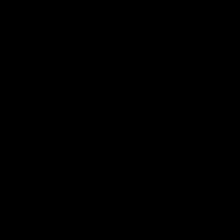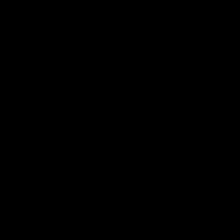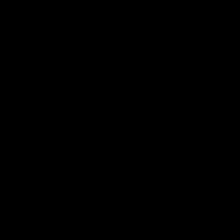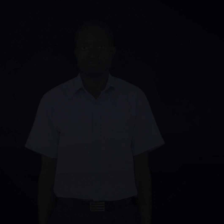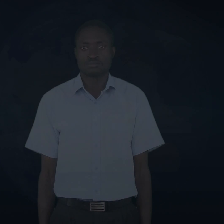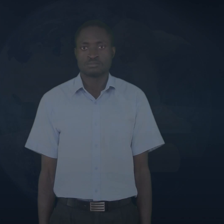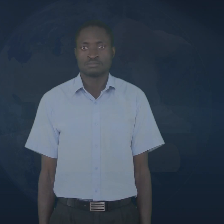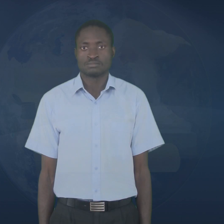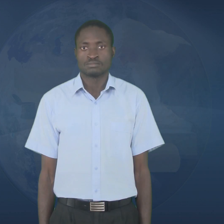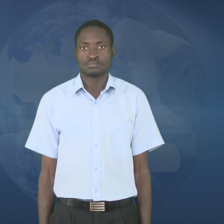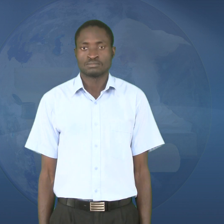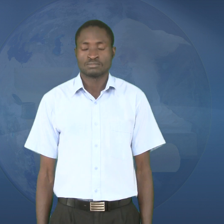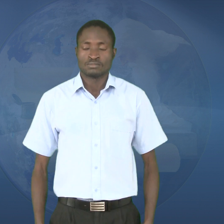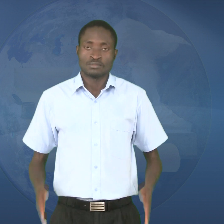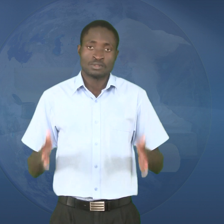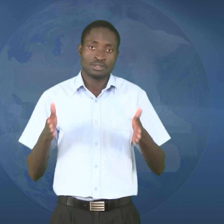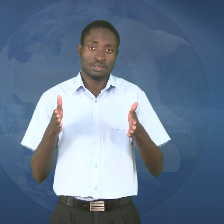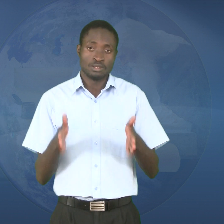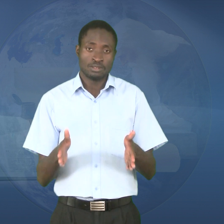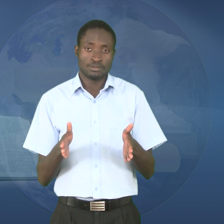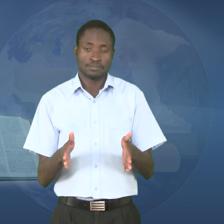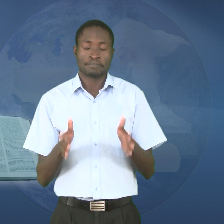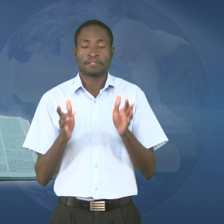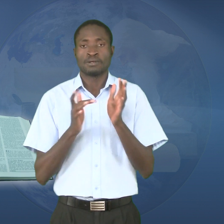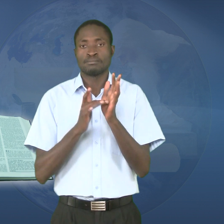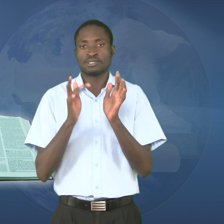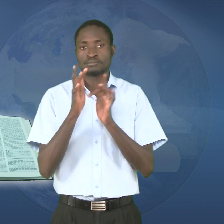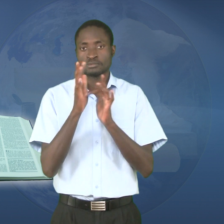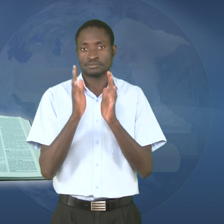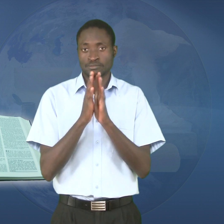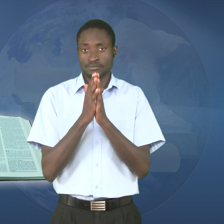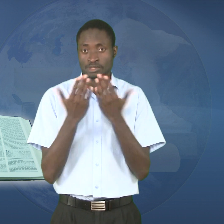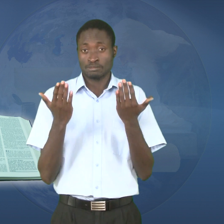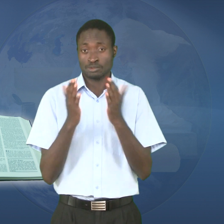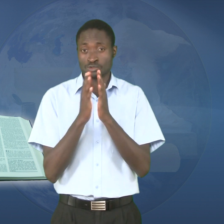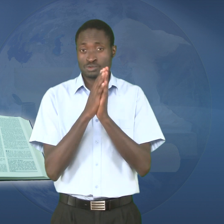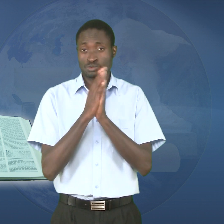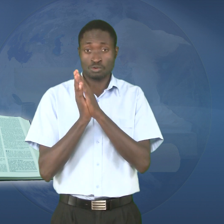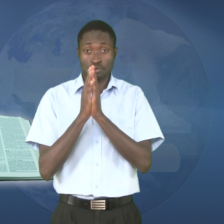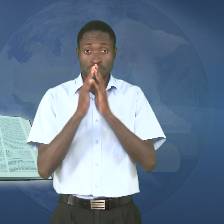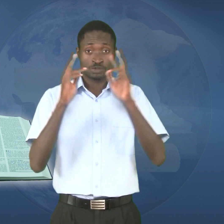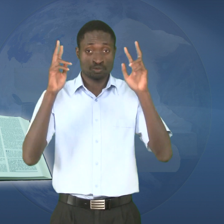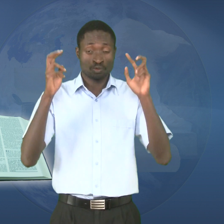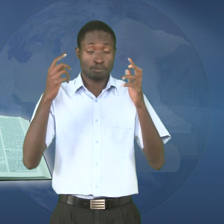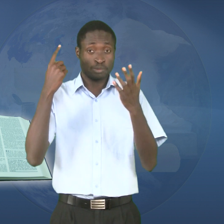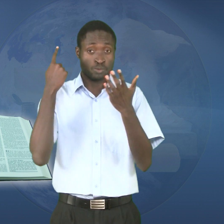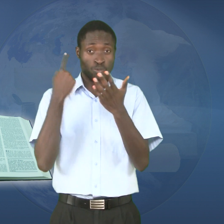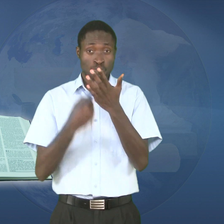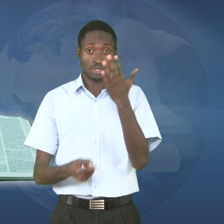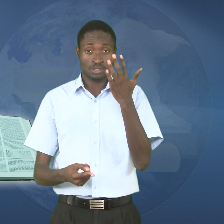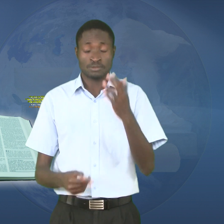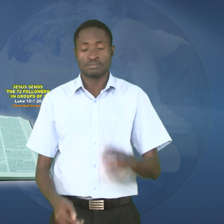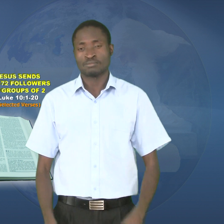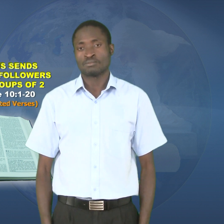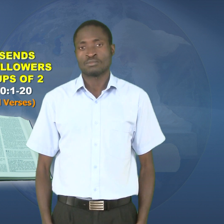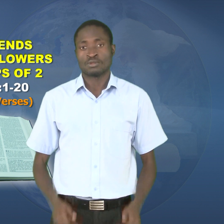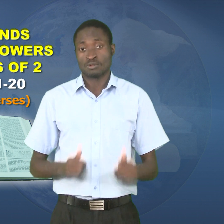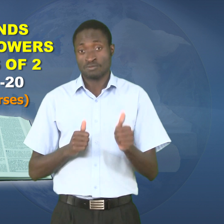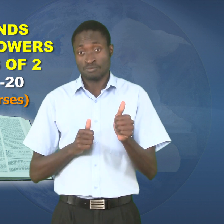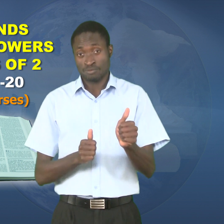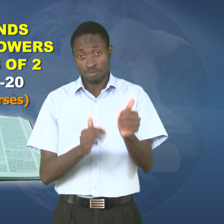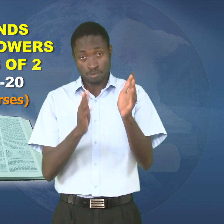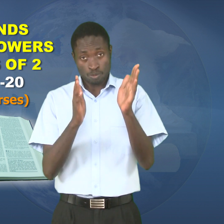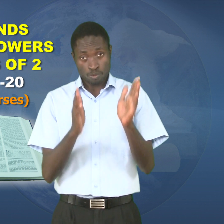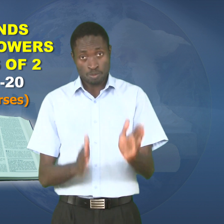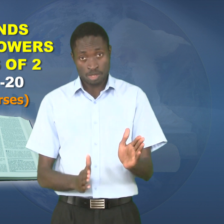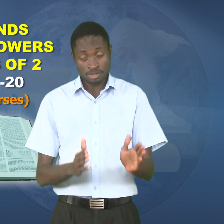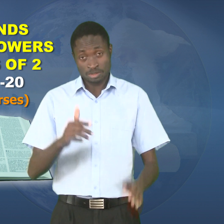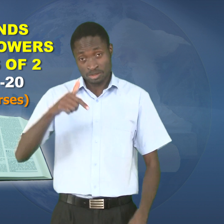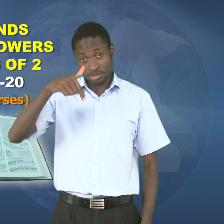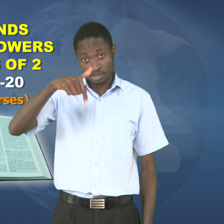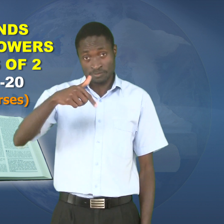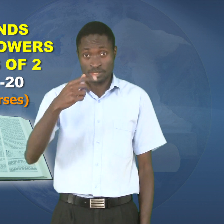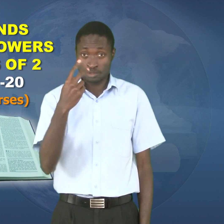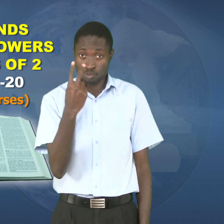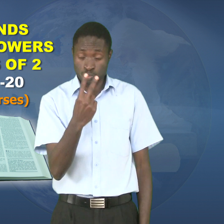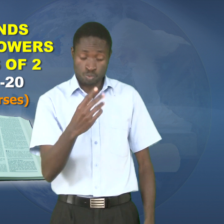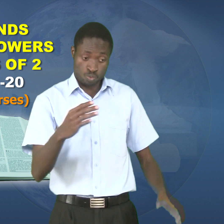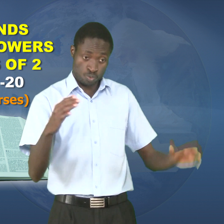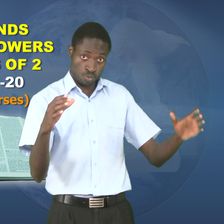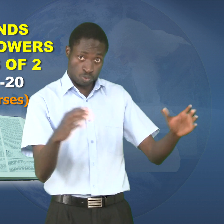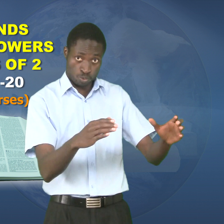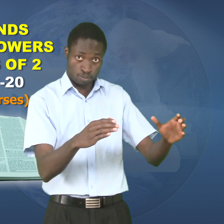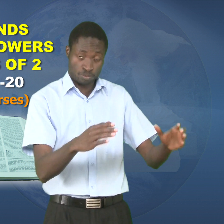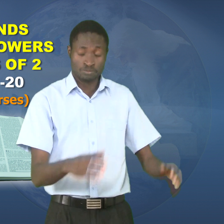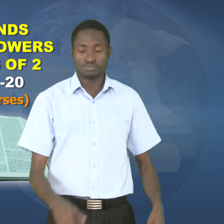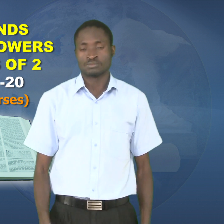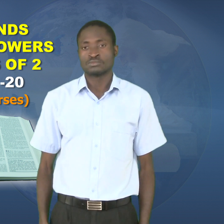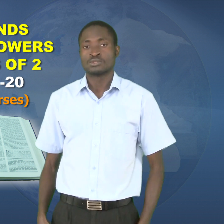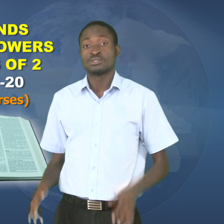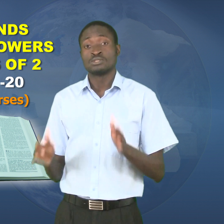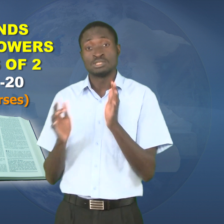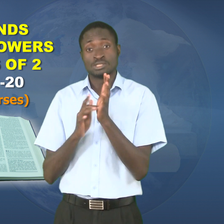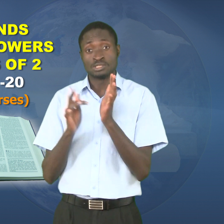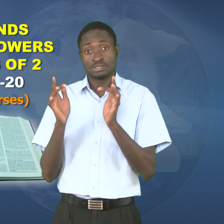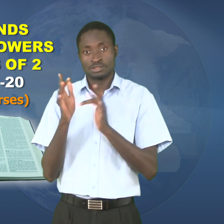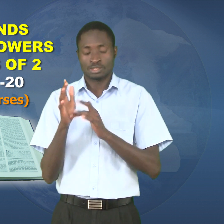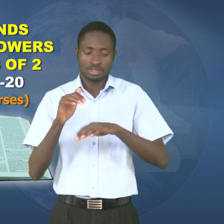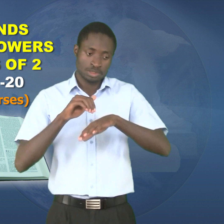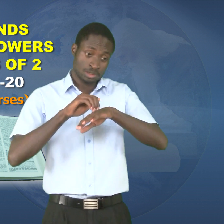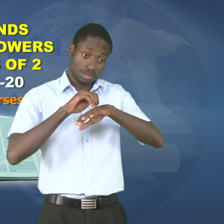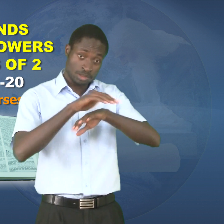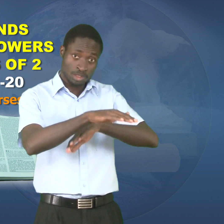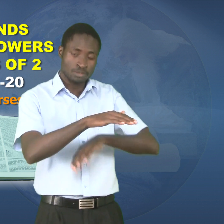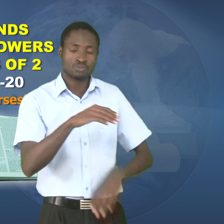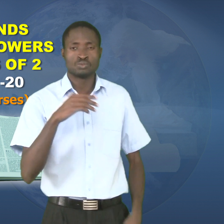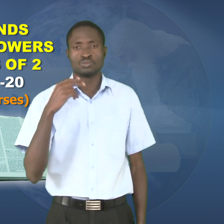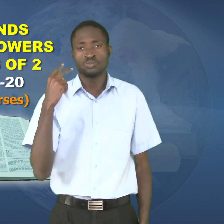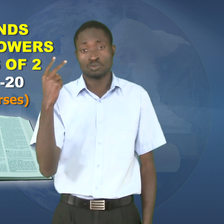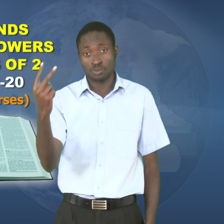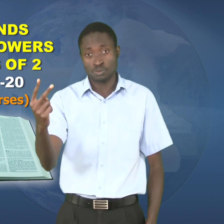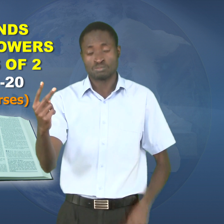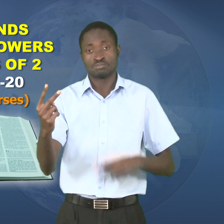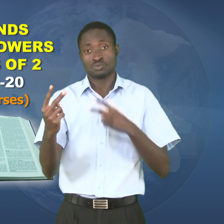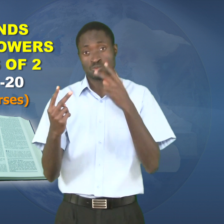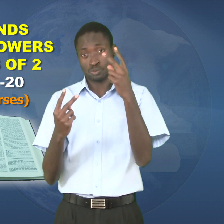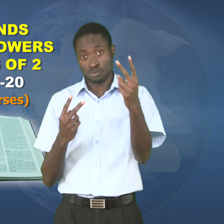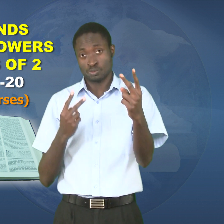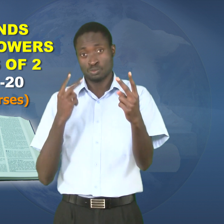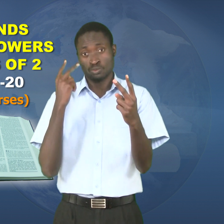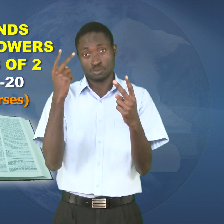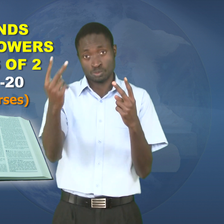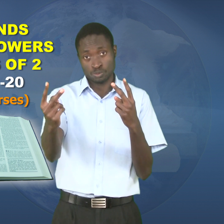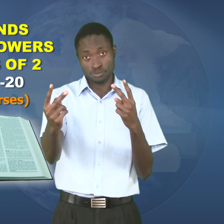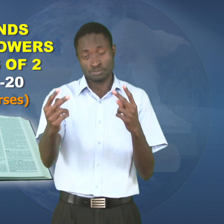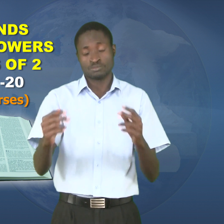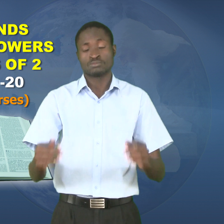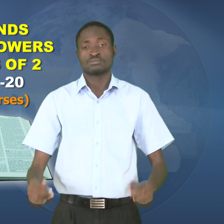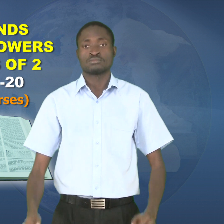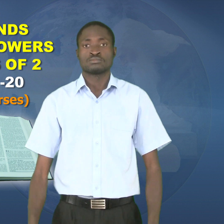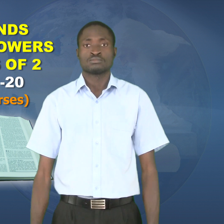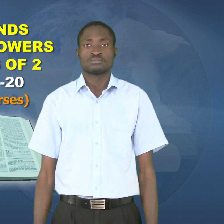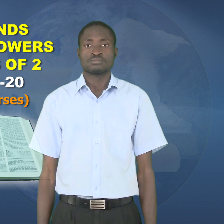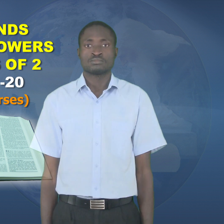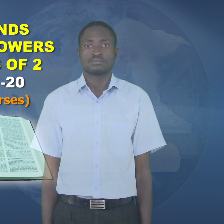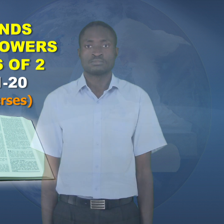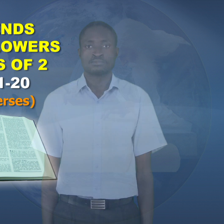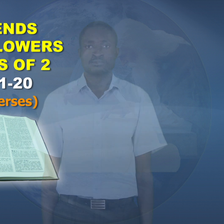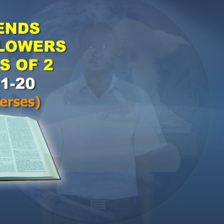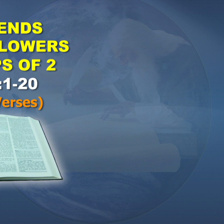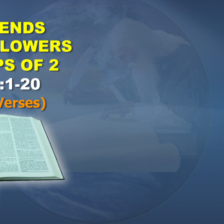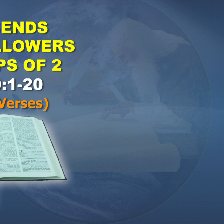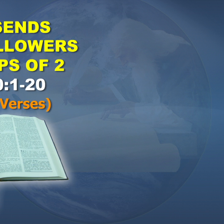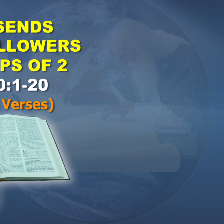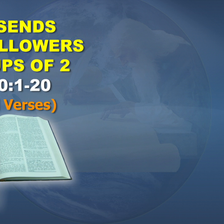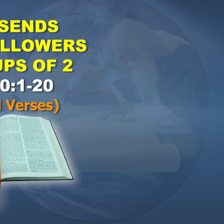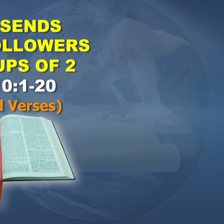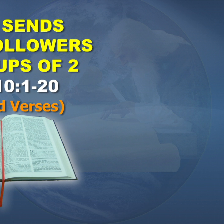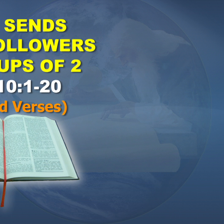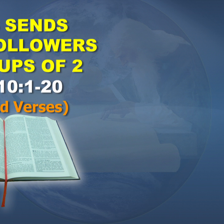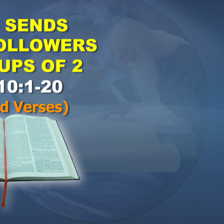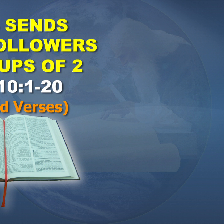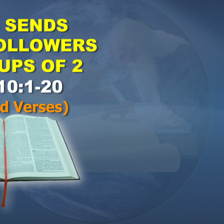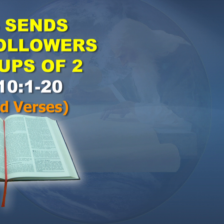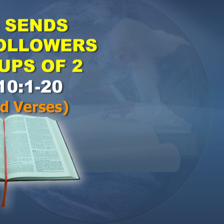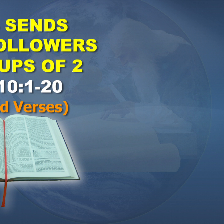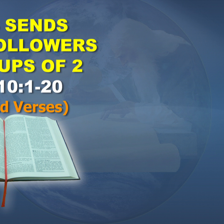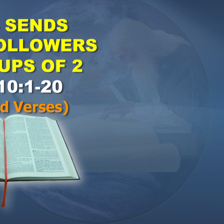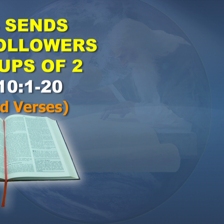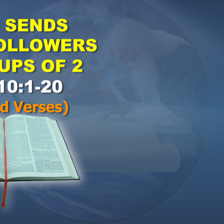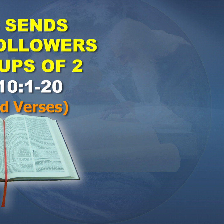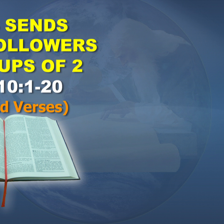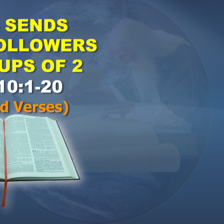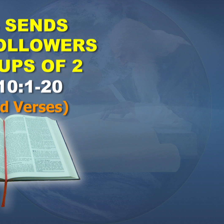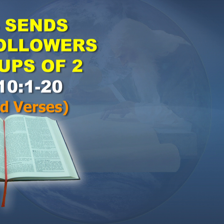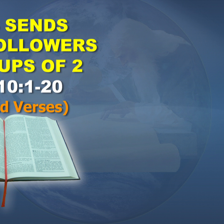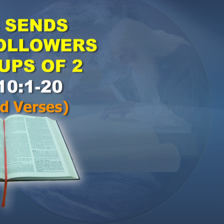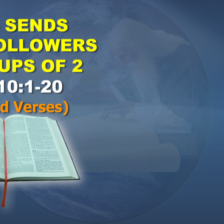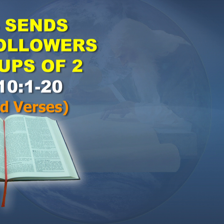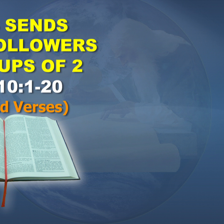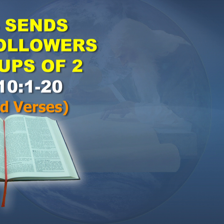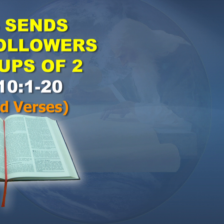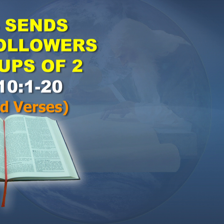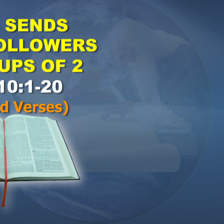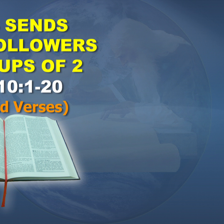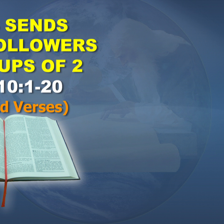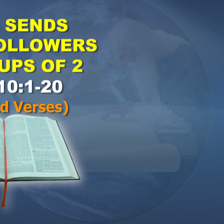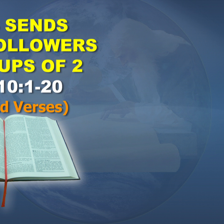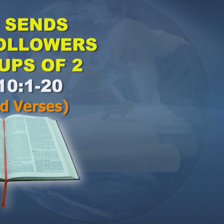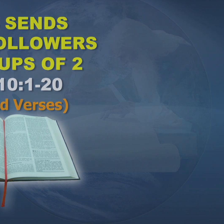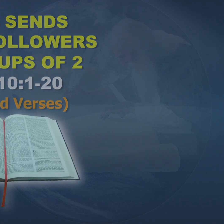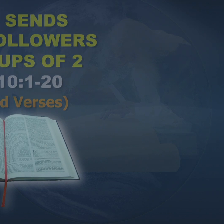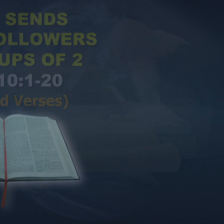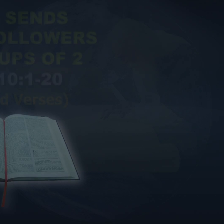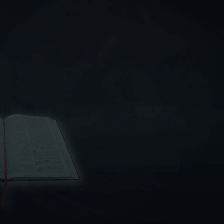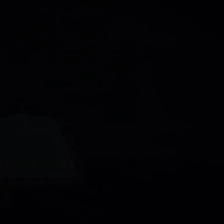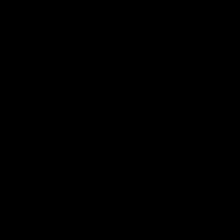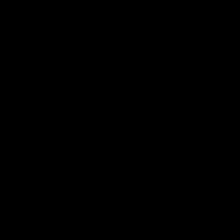Jesus sends the 72 followers in groups of two